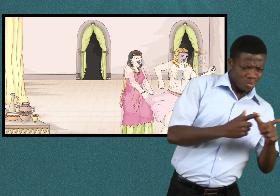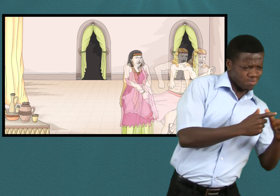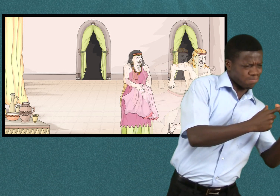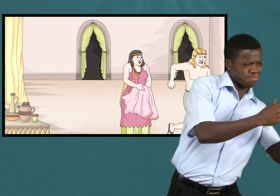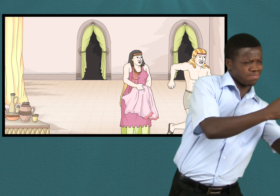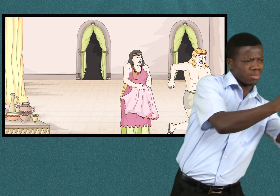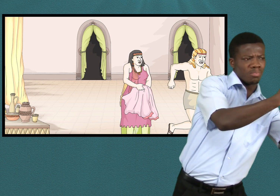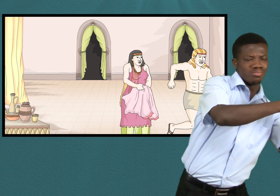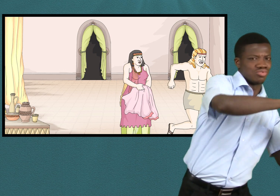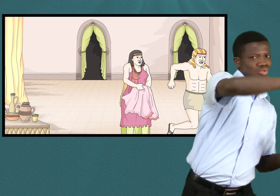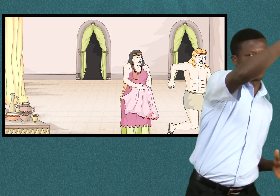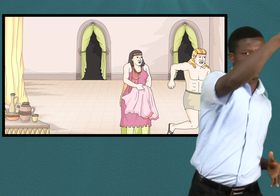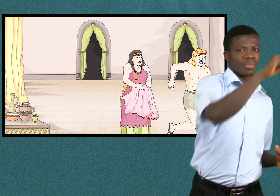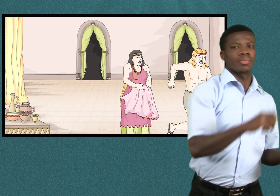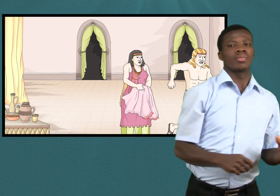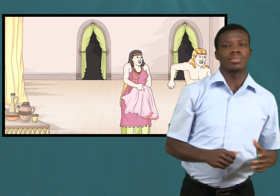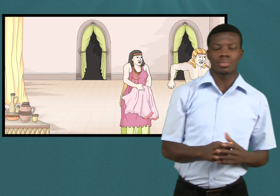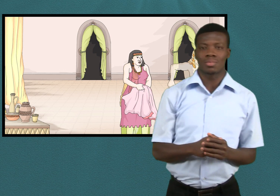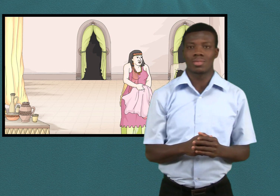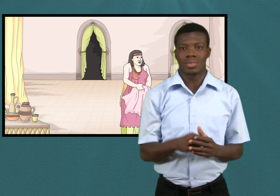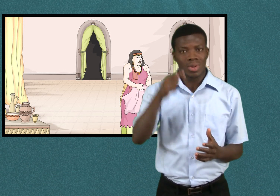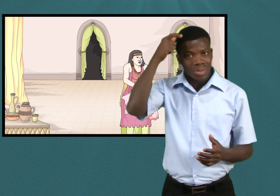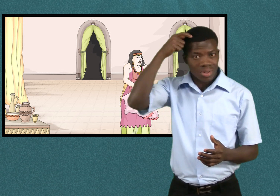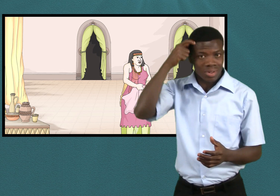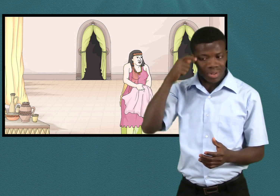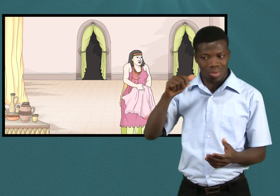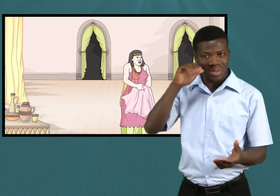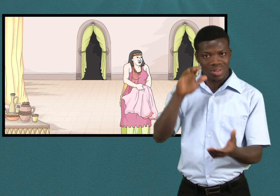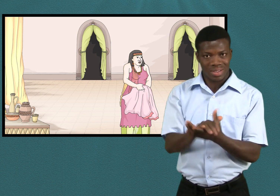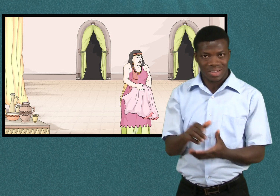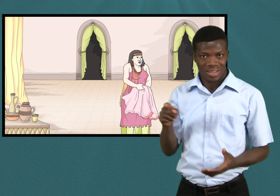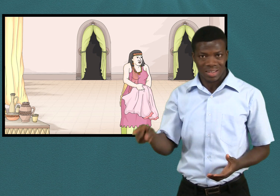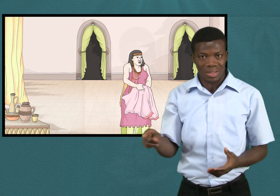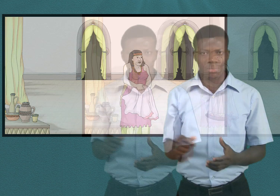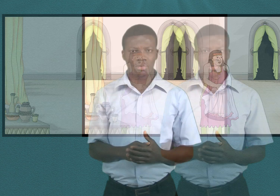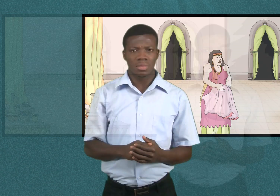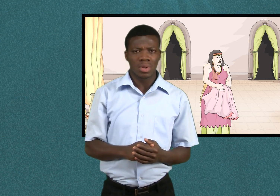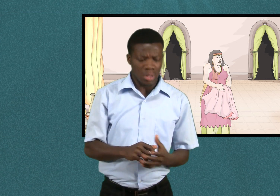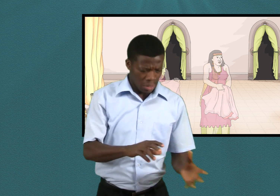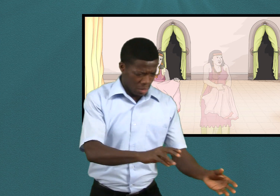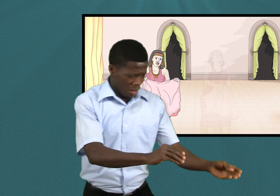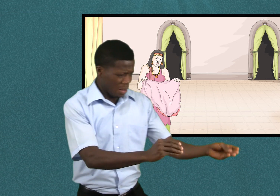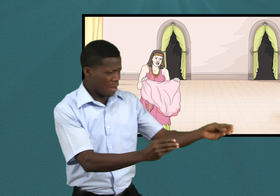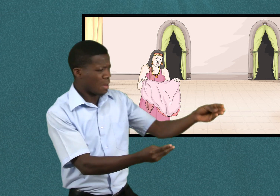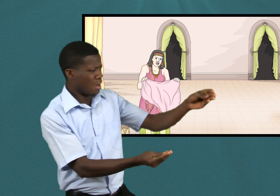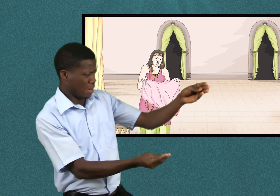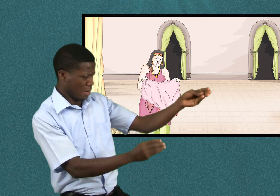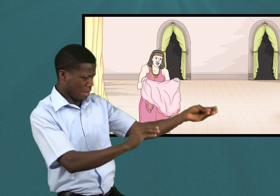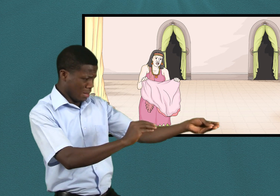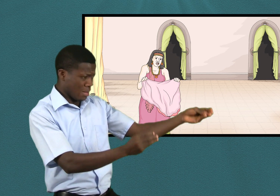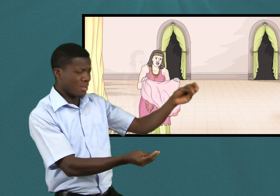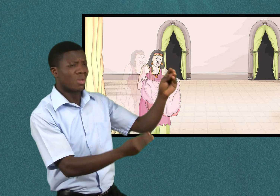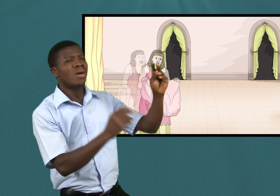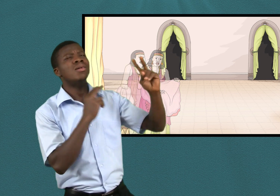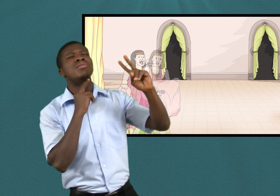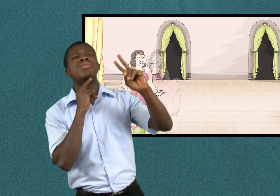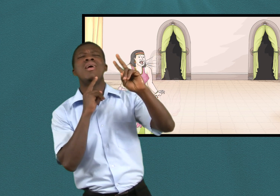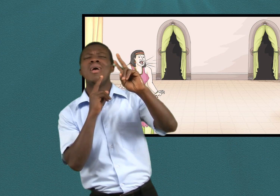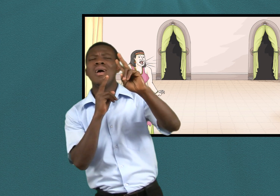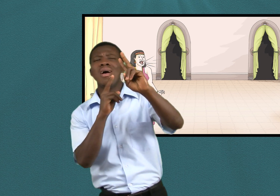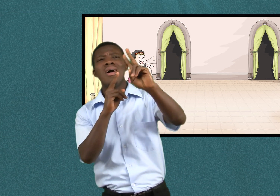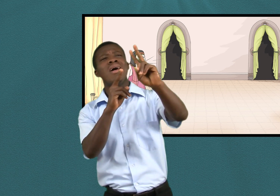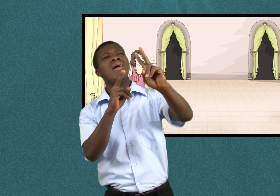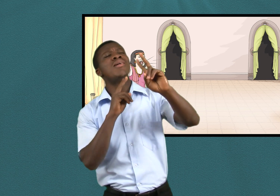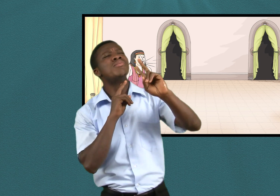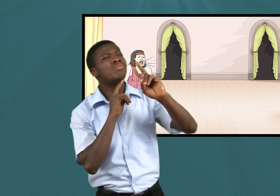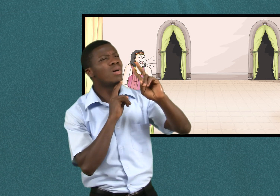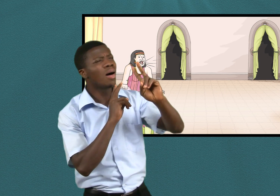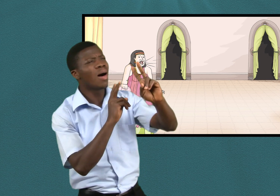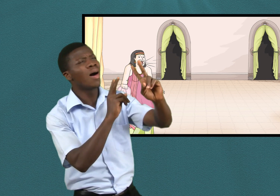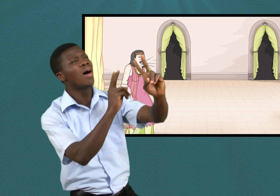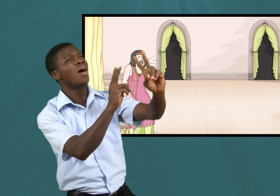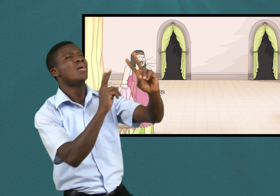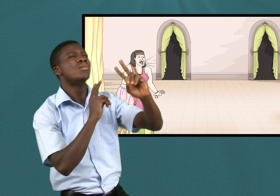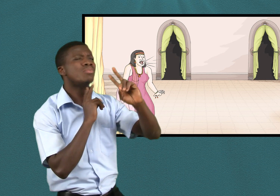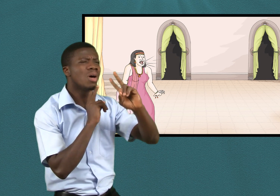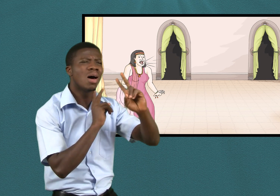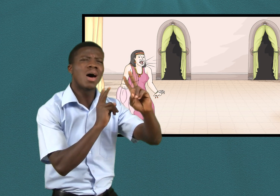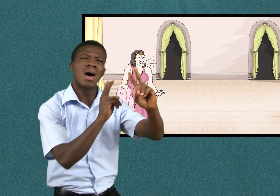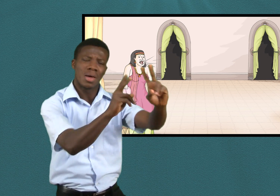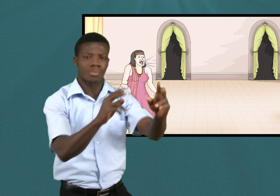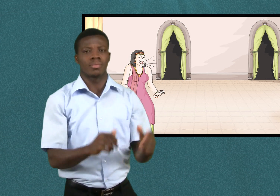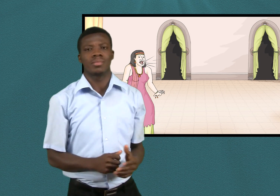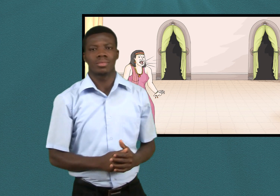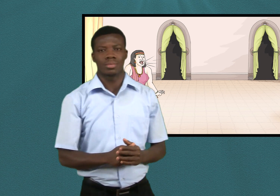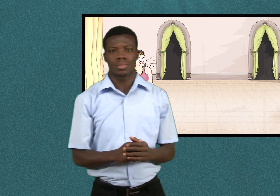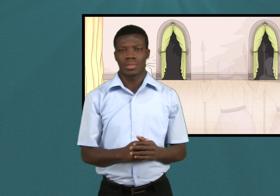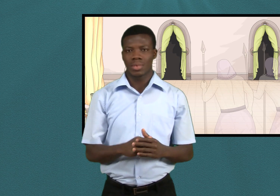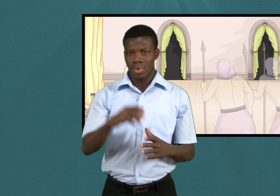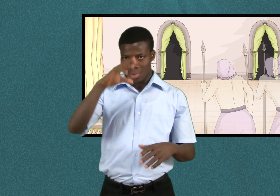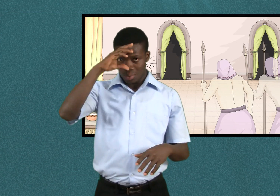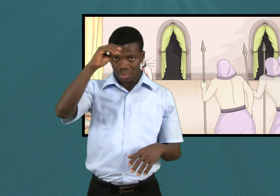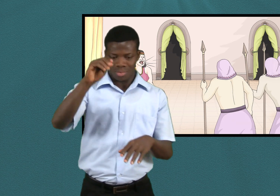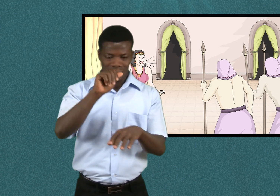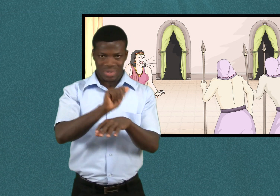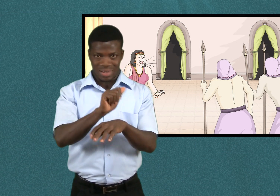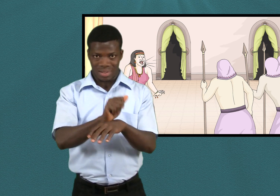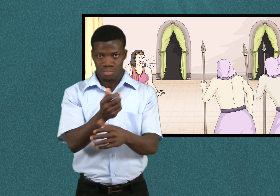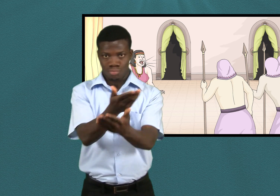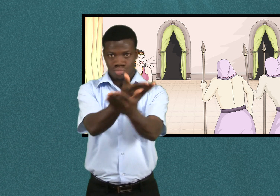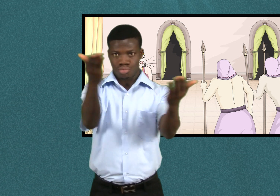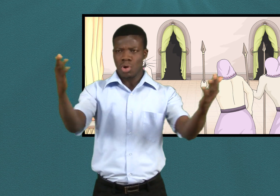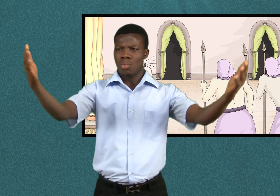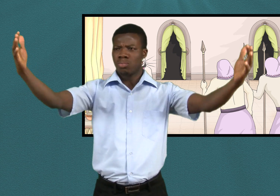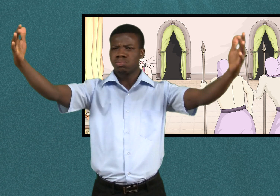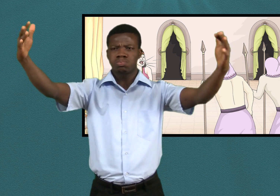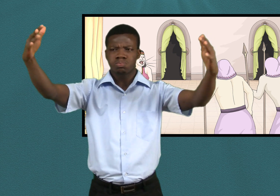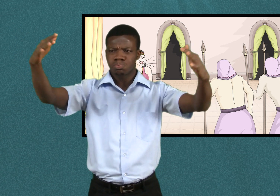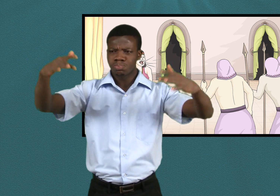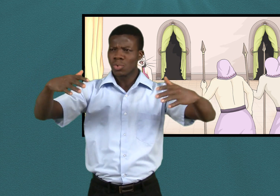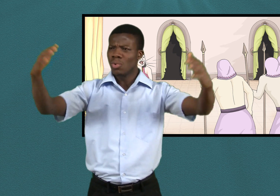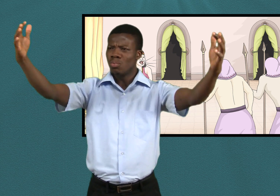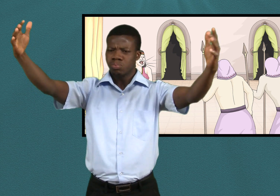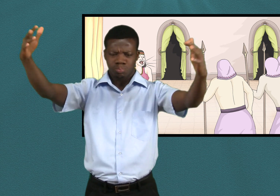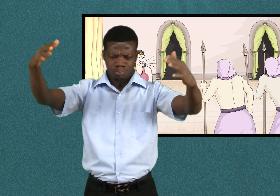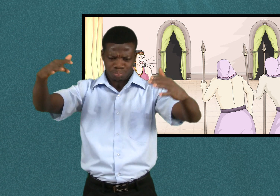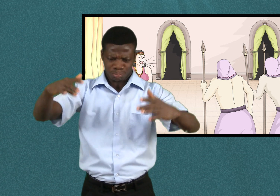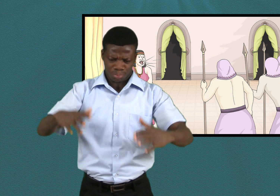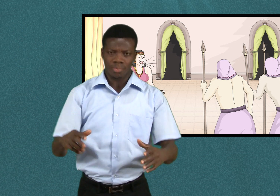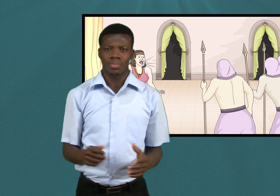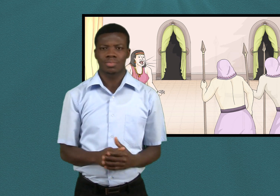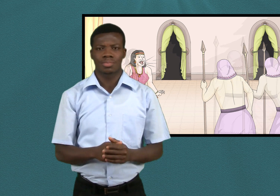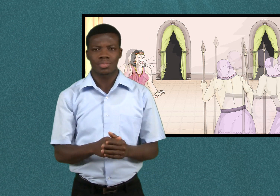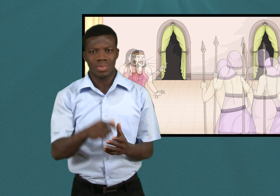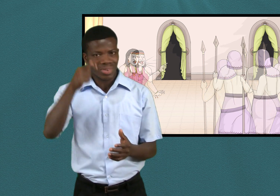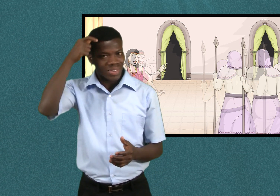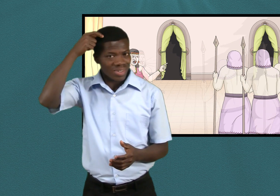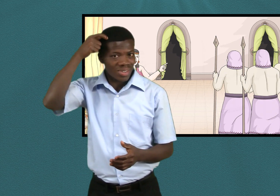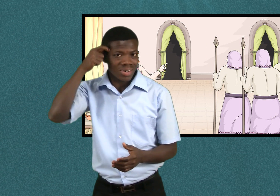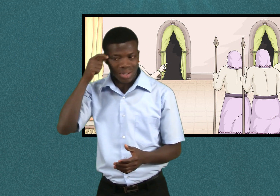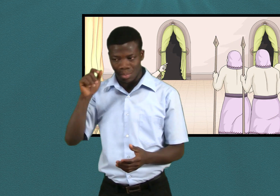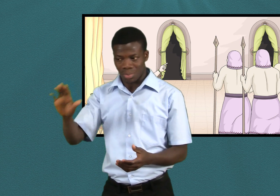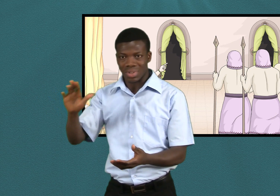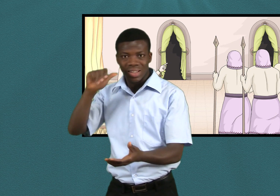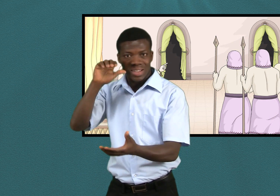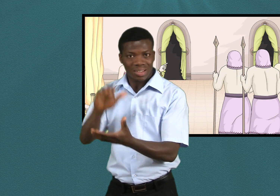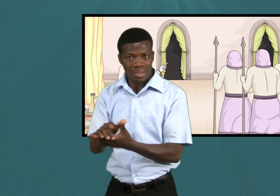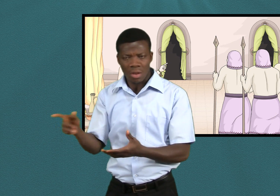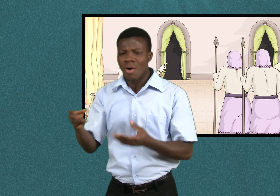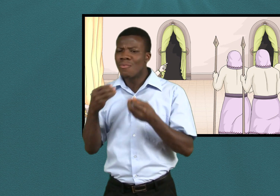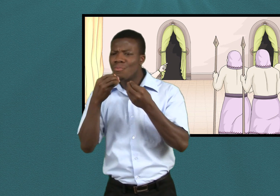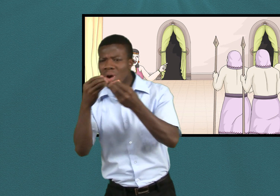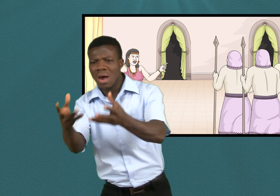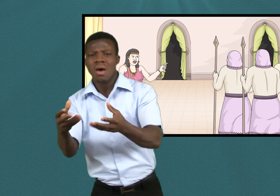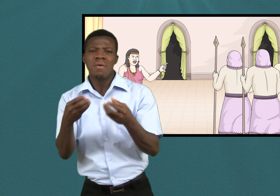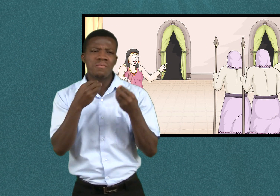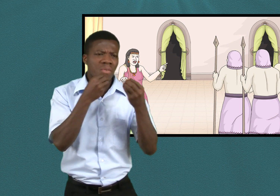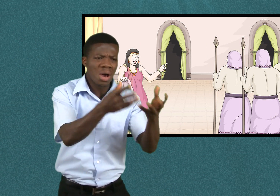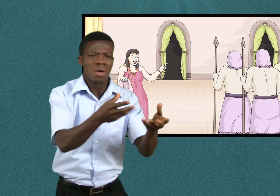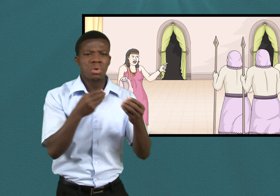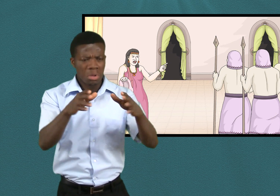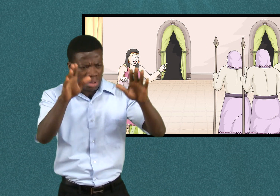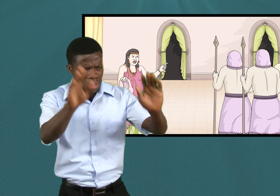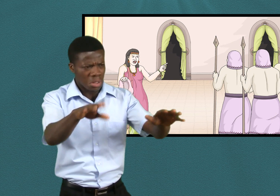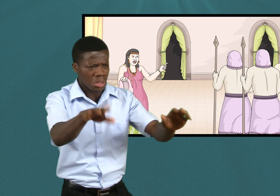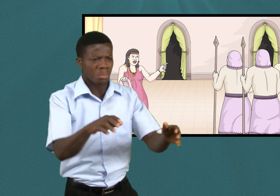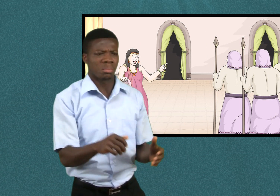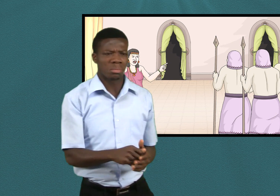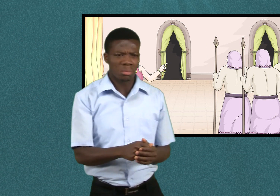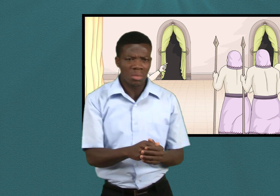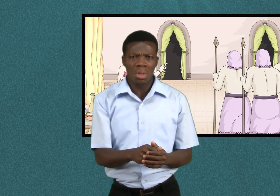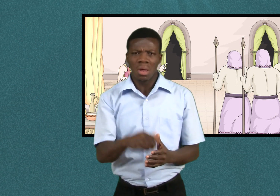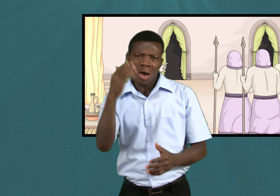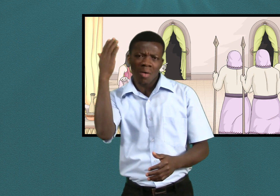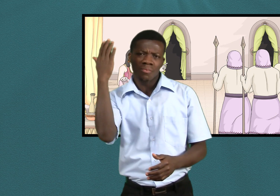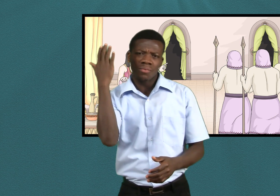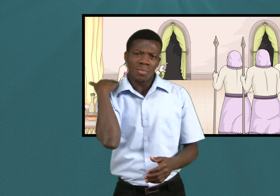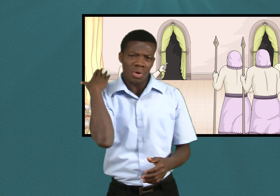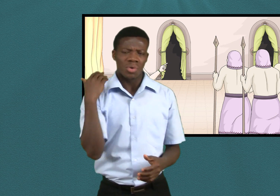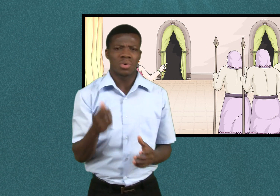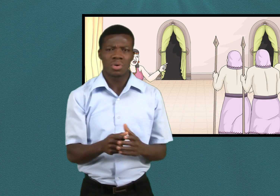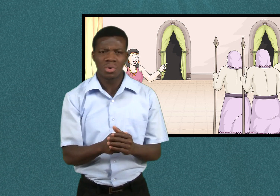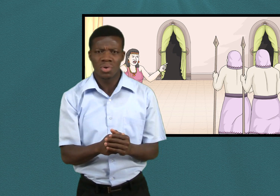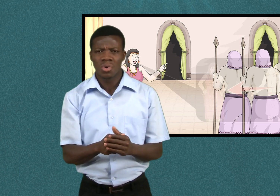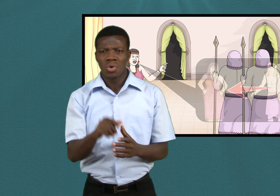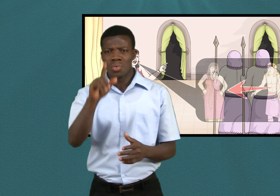When she saw that he had left his cloak in her hand and had run out of the house, she called her household servants.